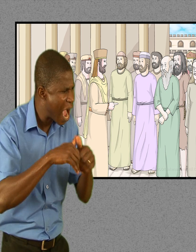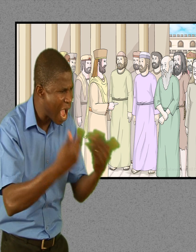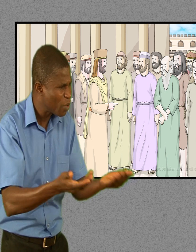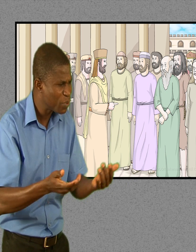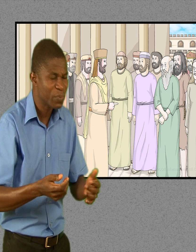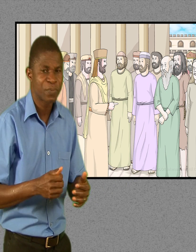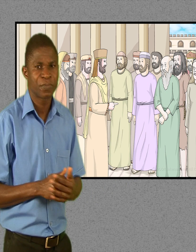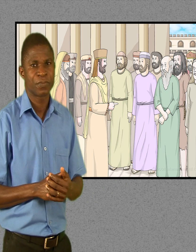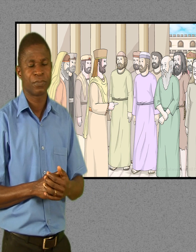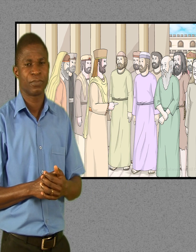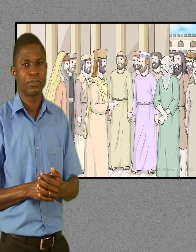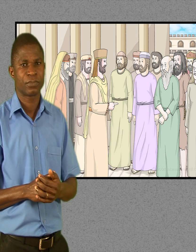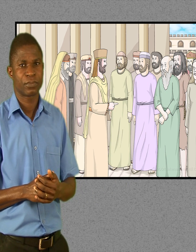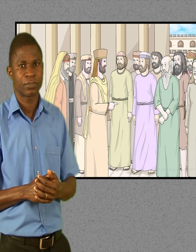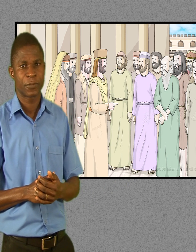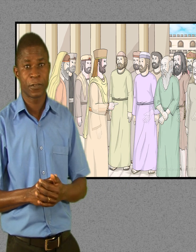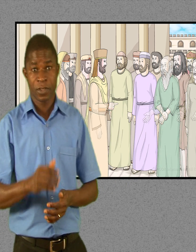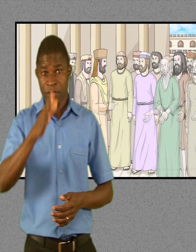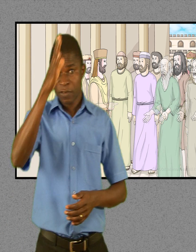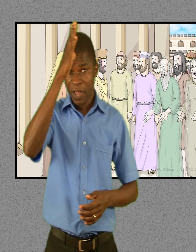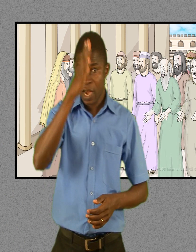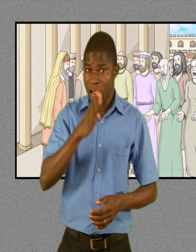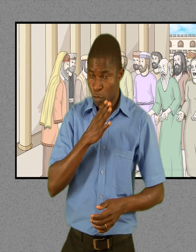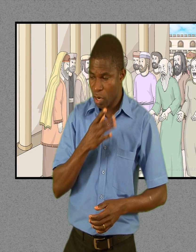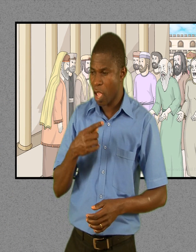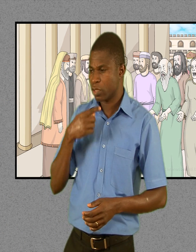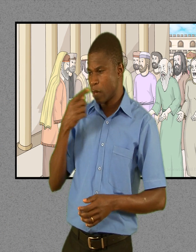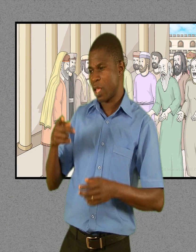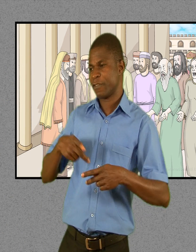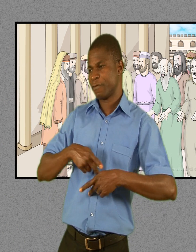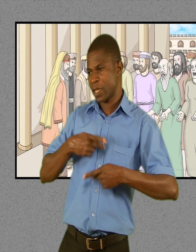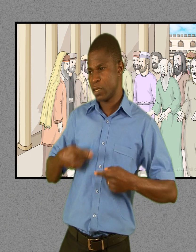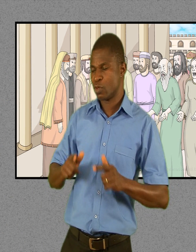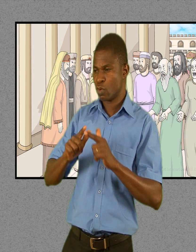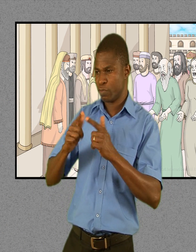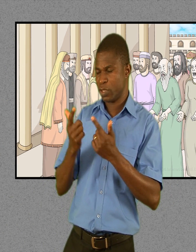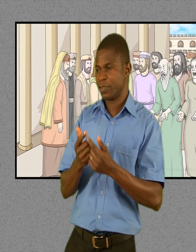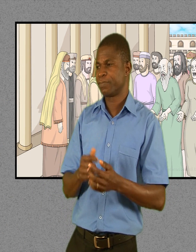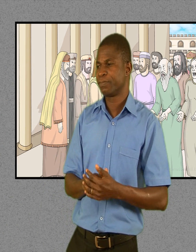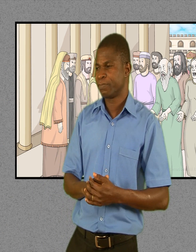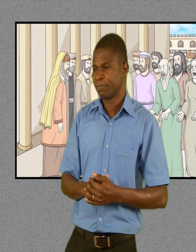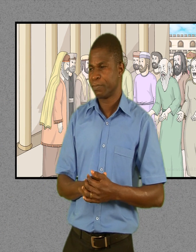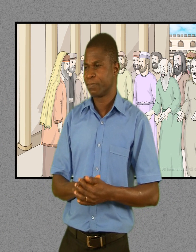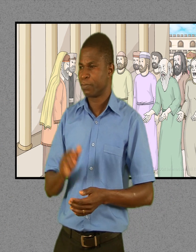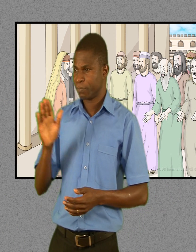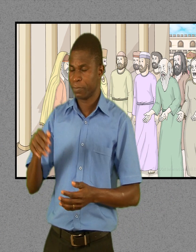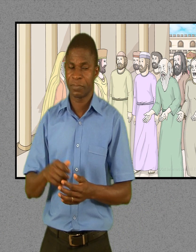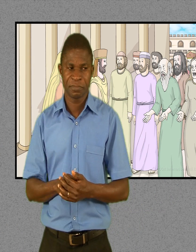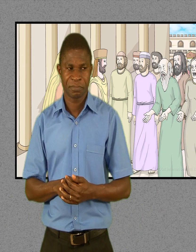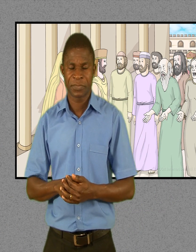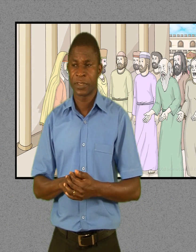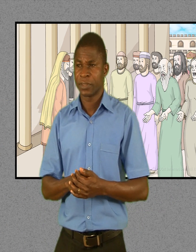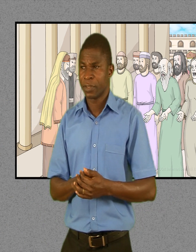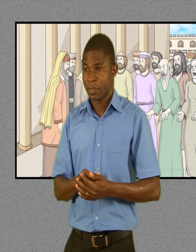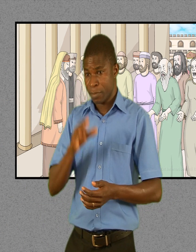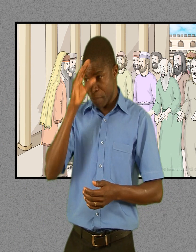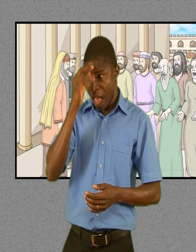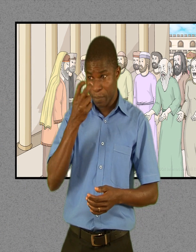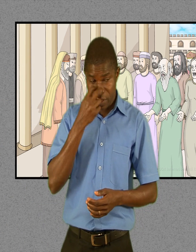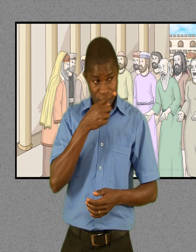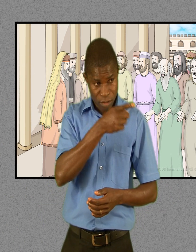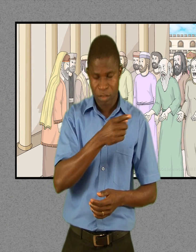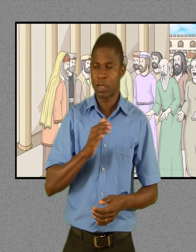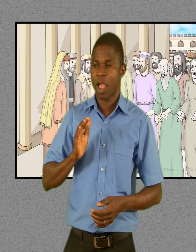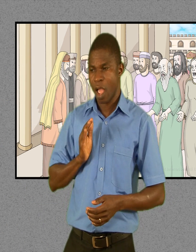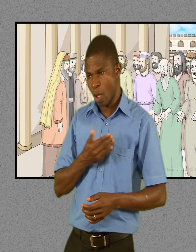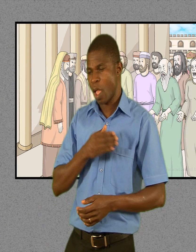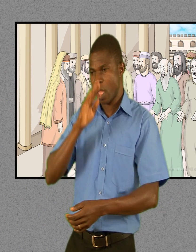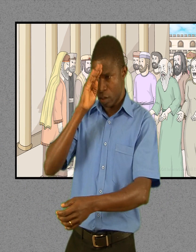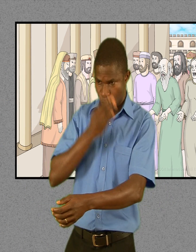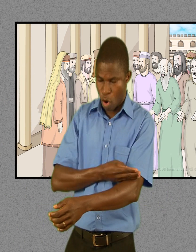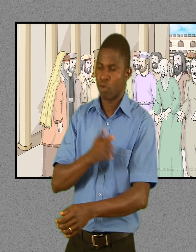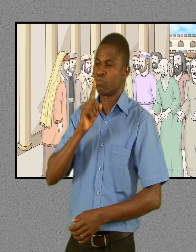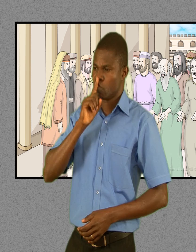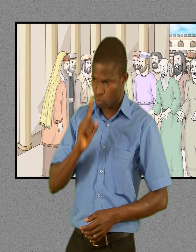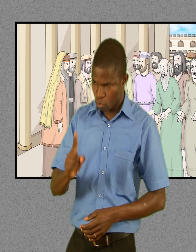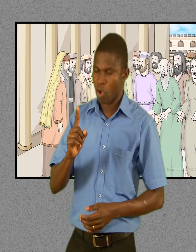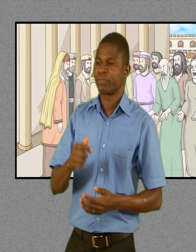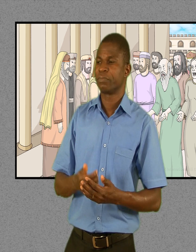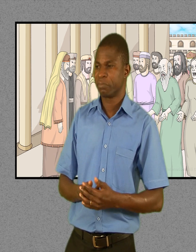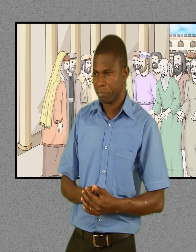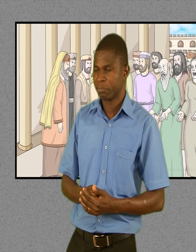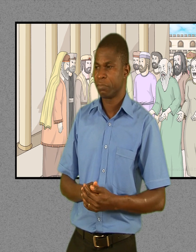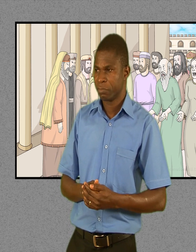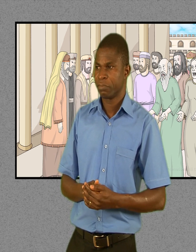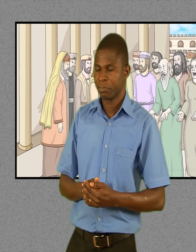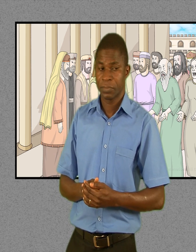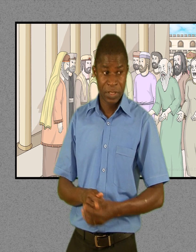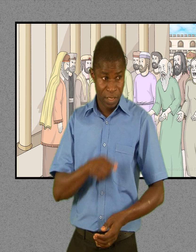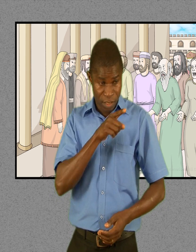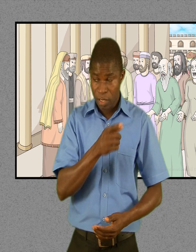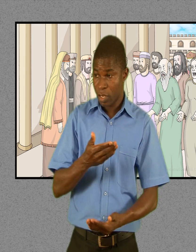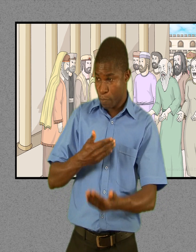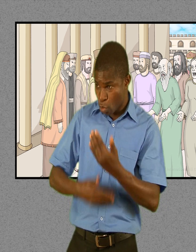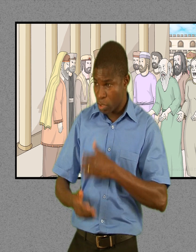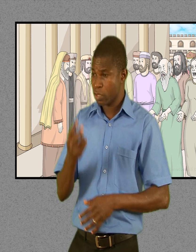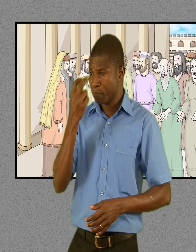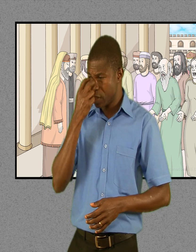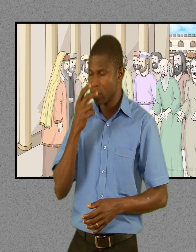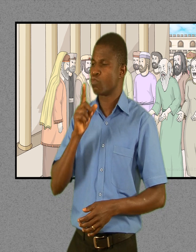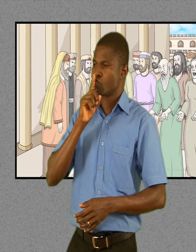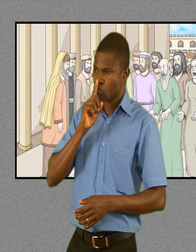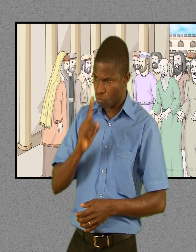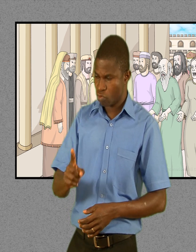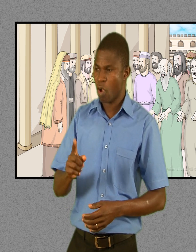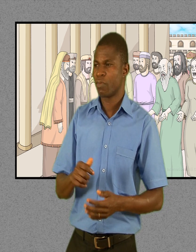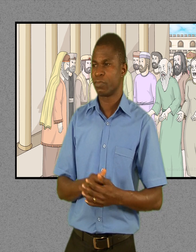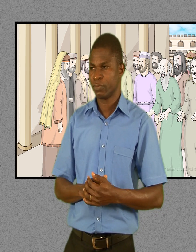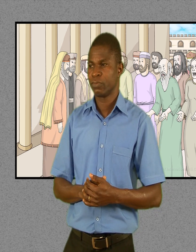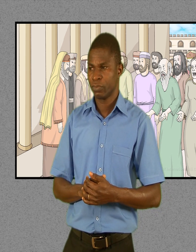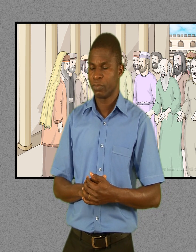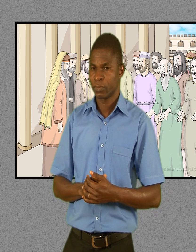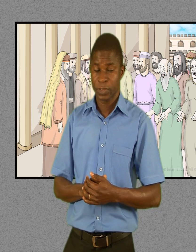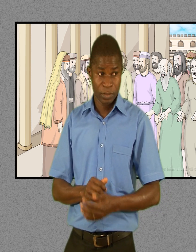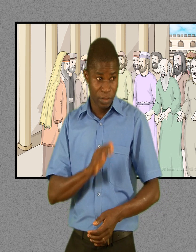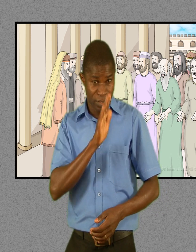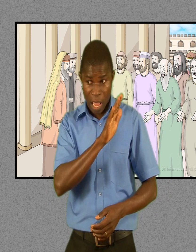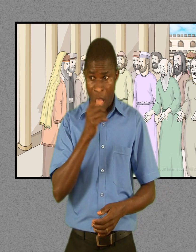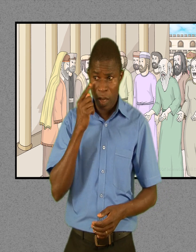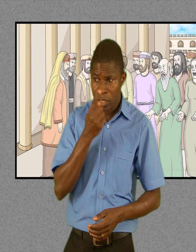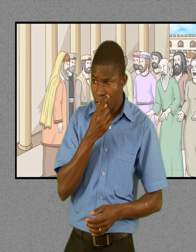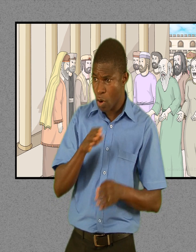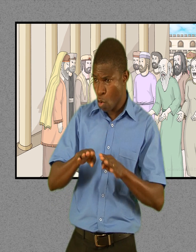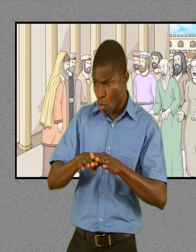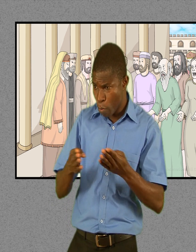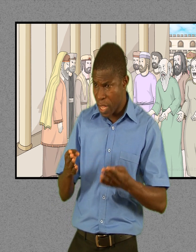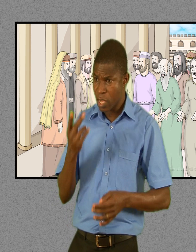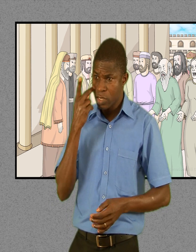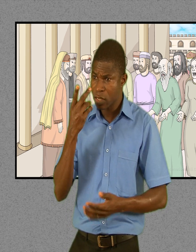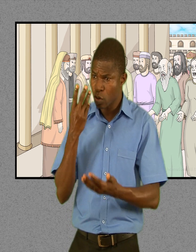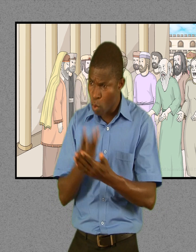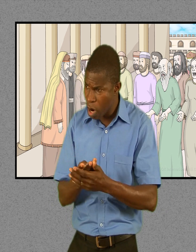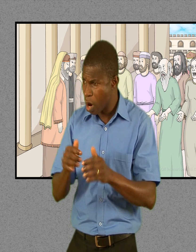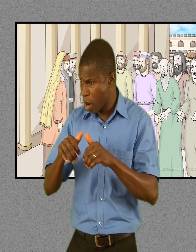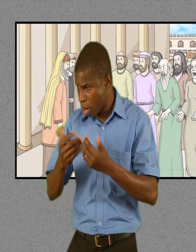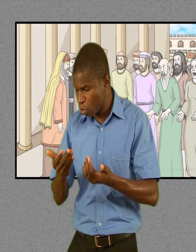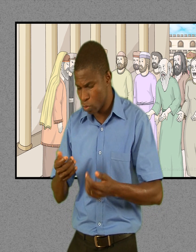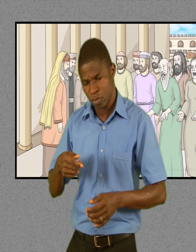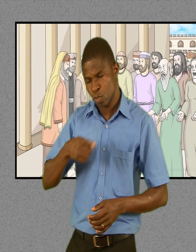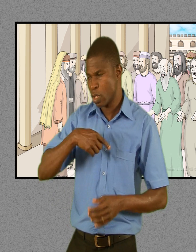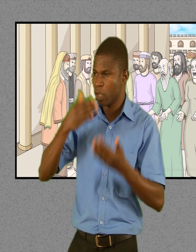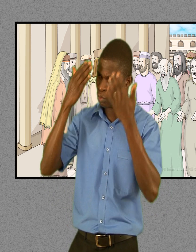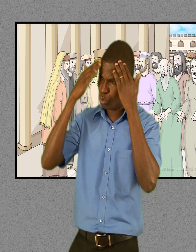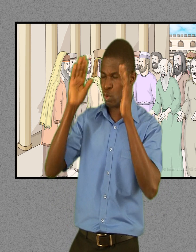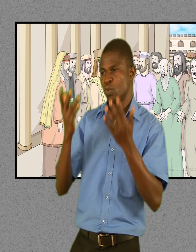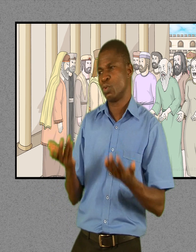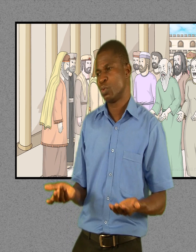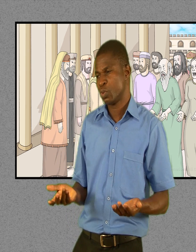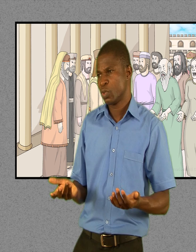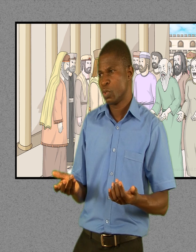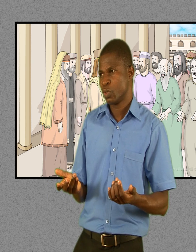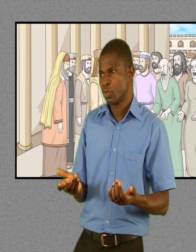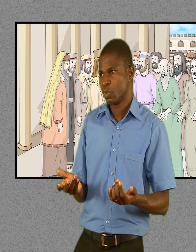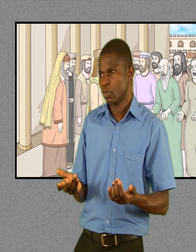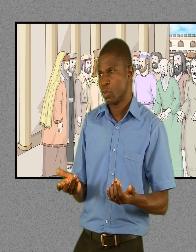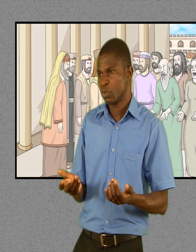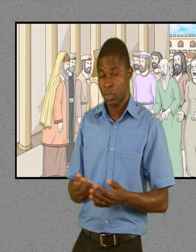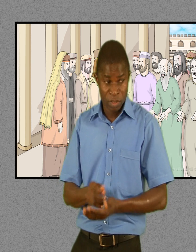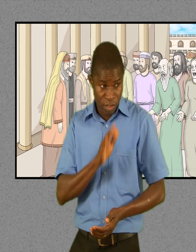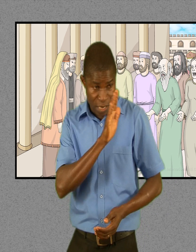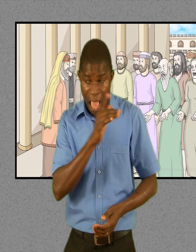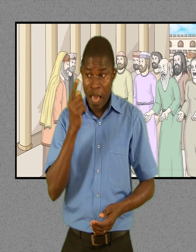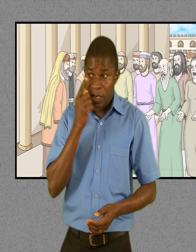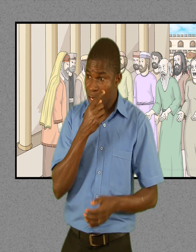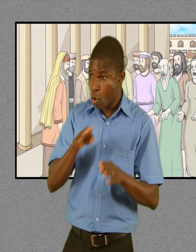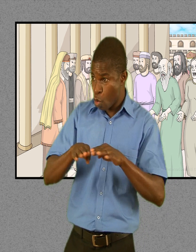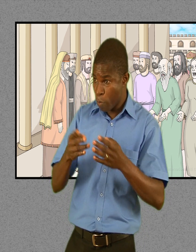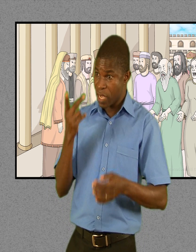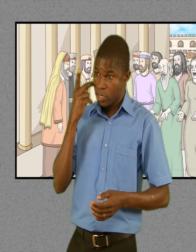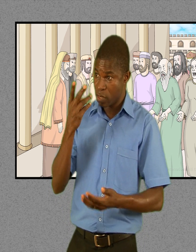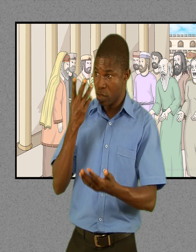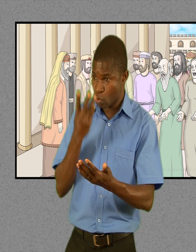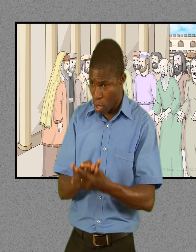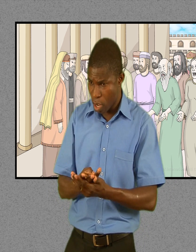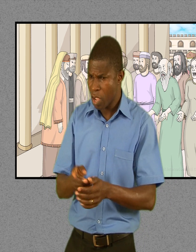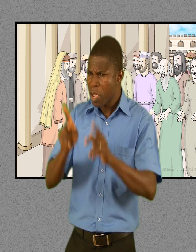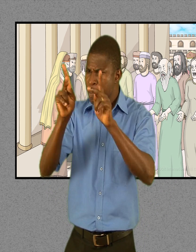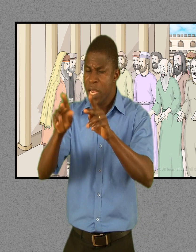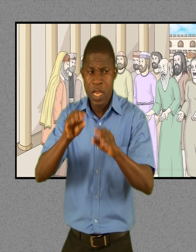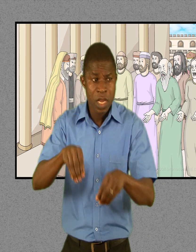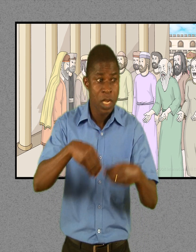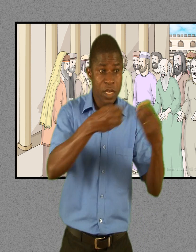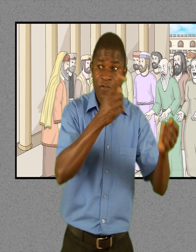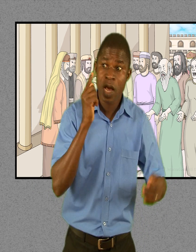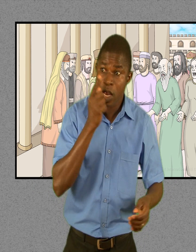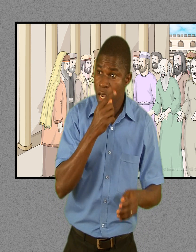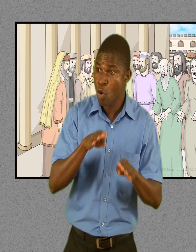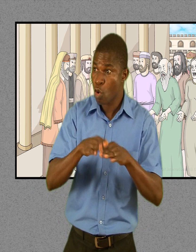So how is it that he can now see?” His parents answered, “We know he is our son, and we know he was born blind.